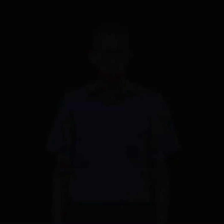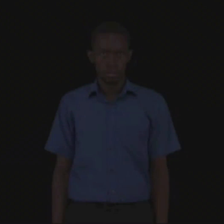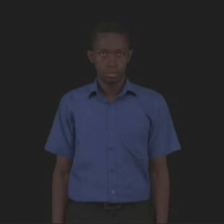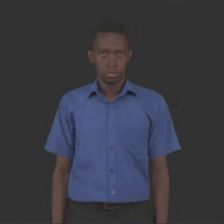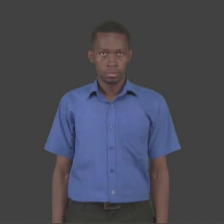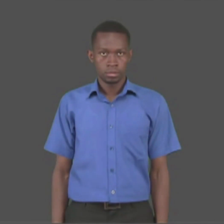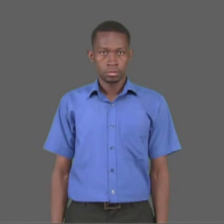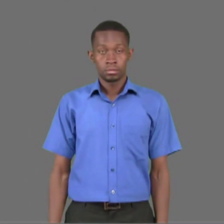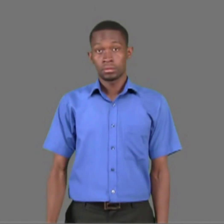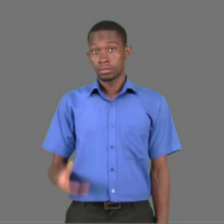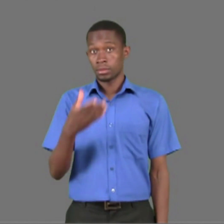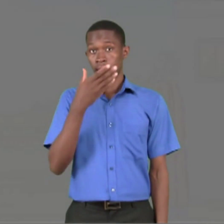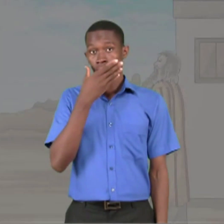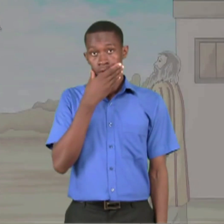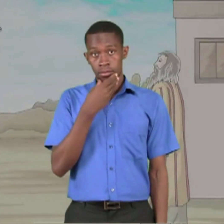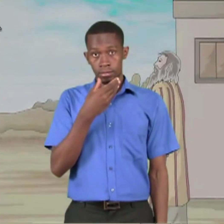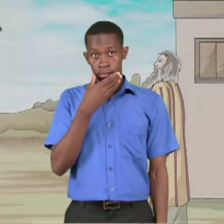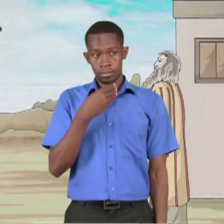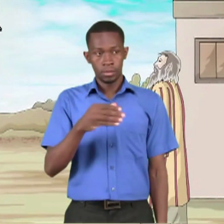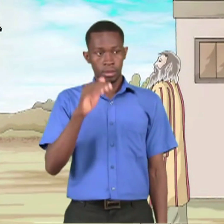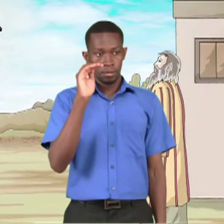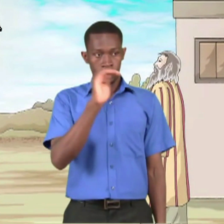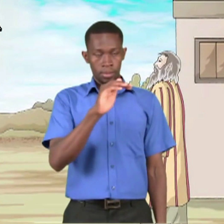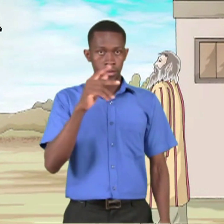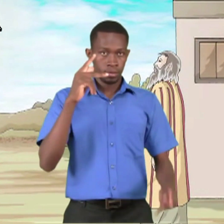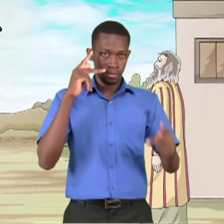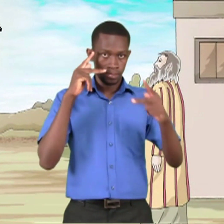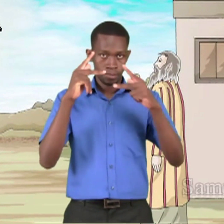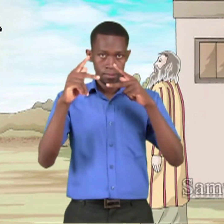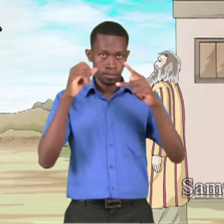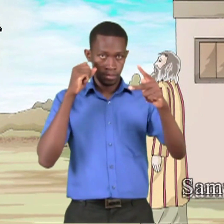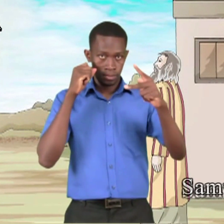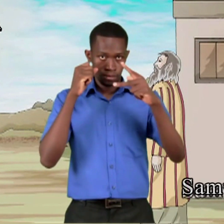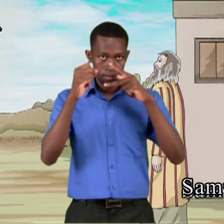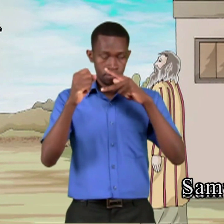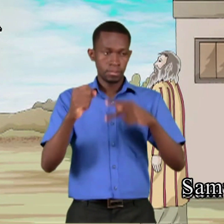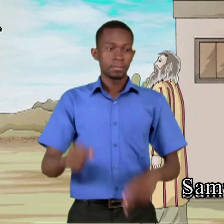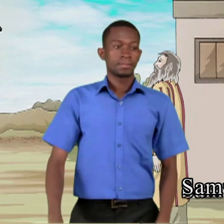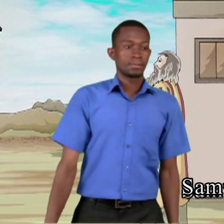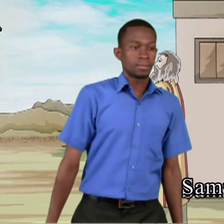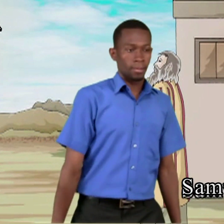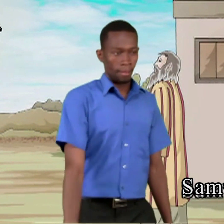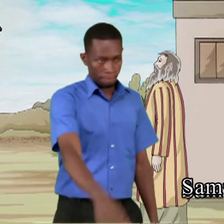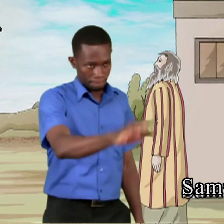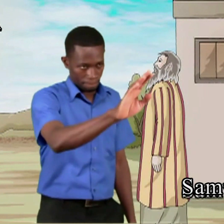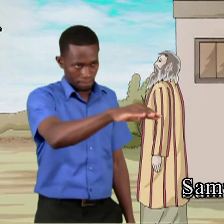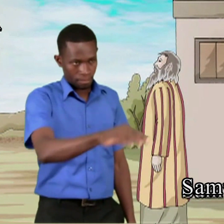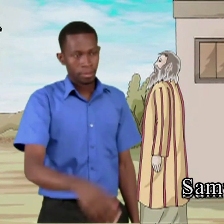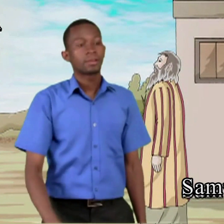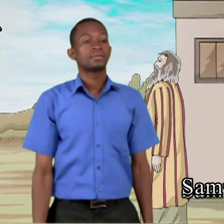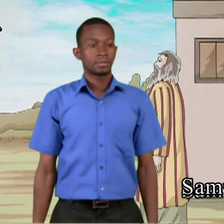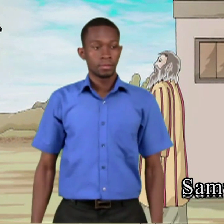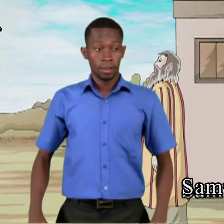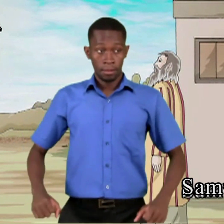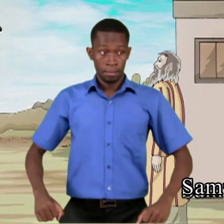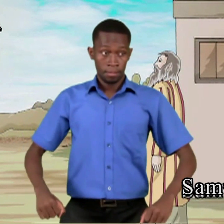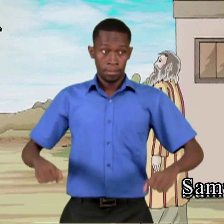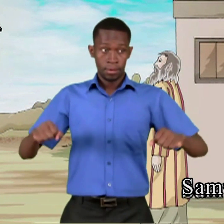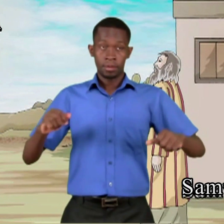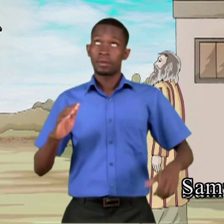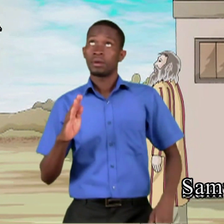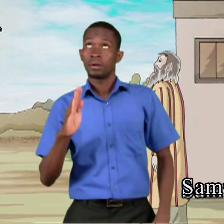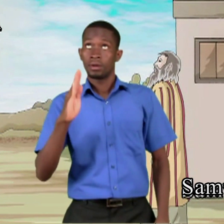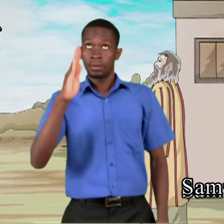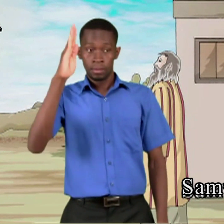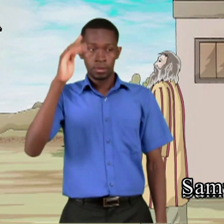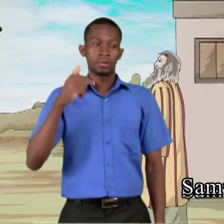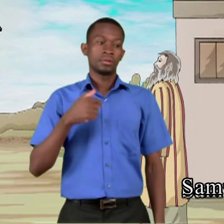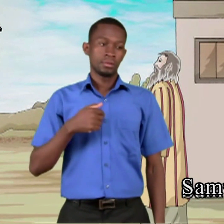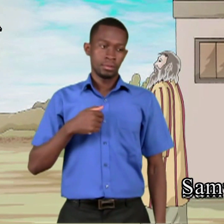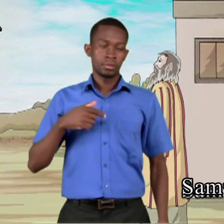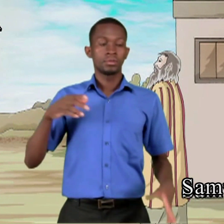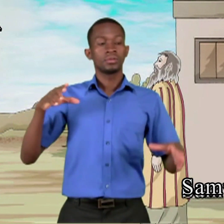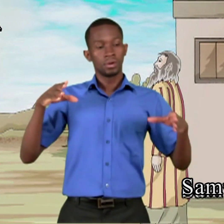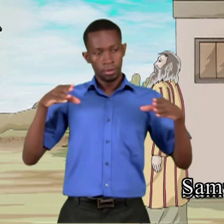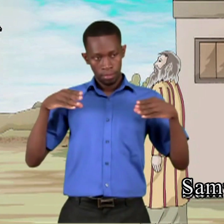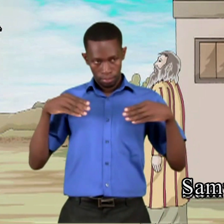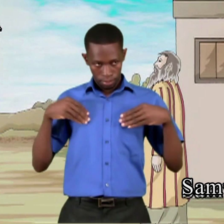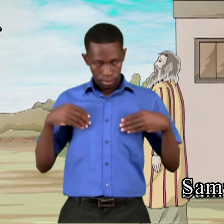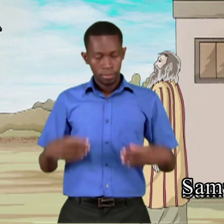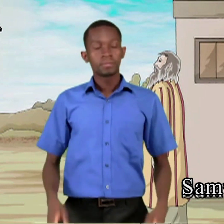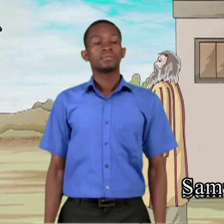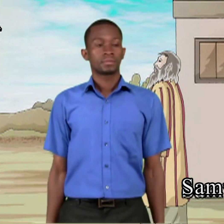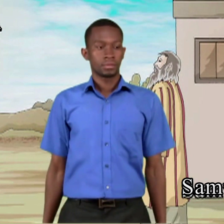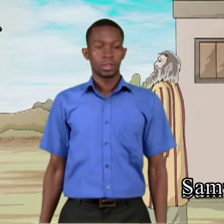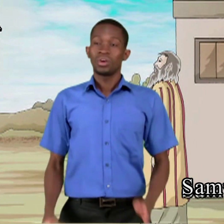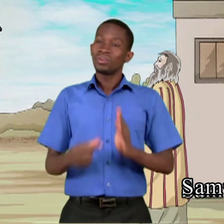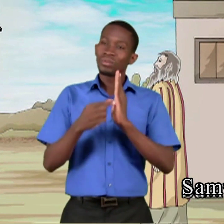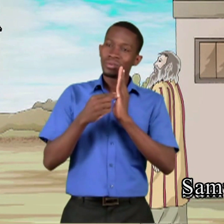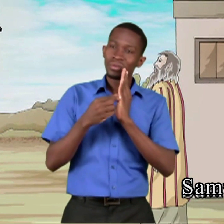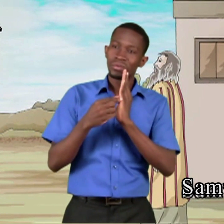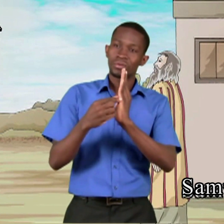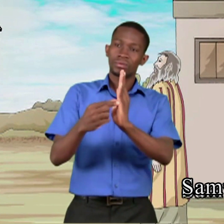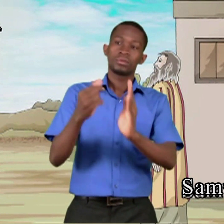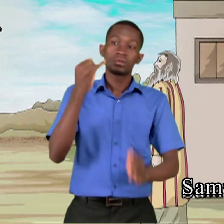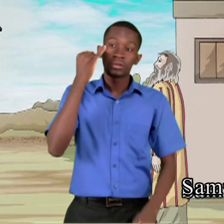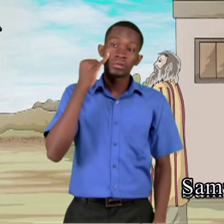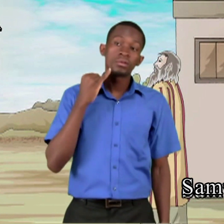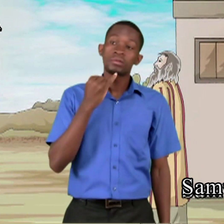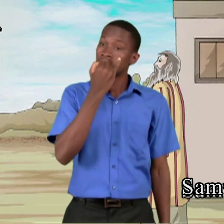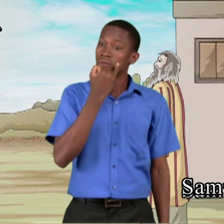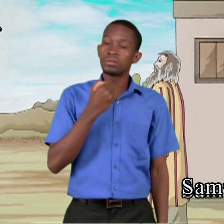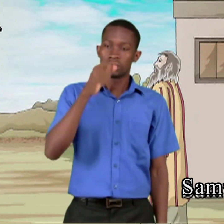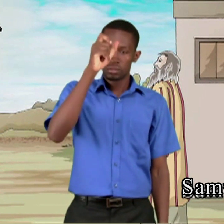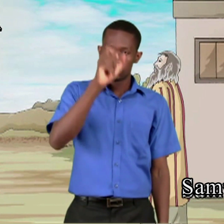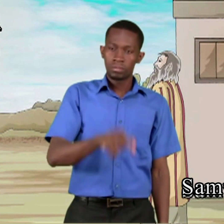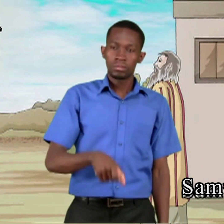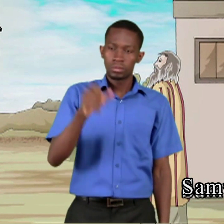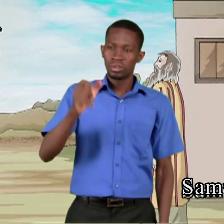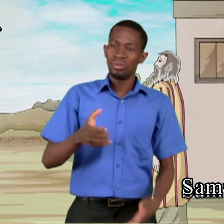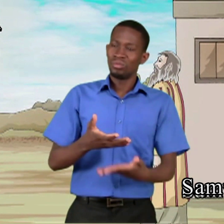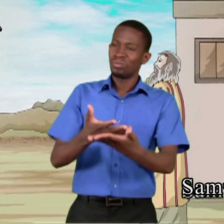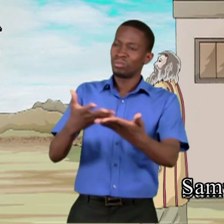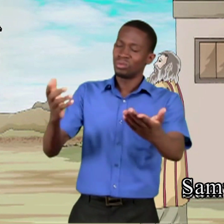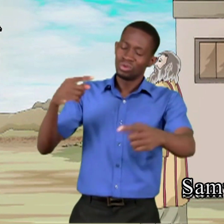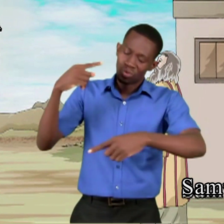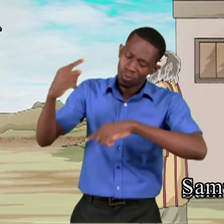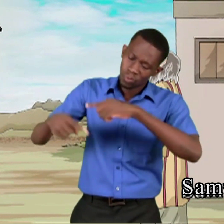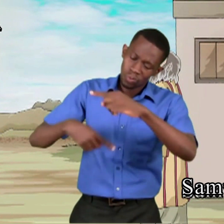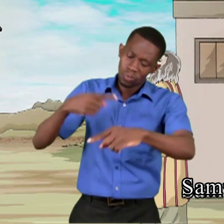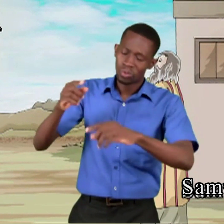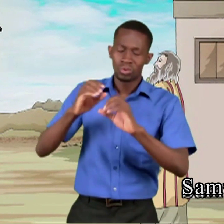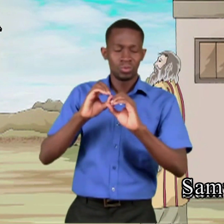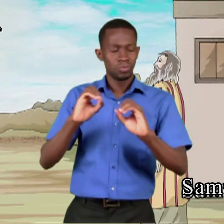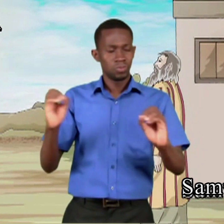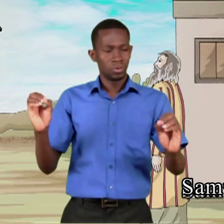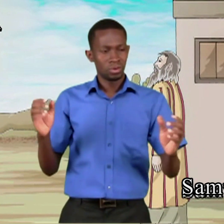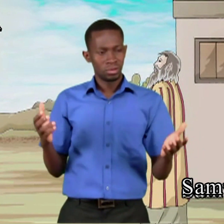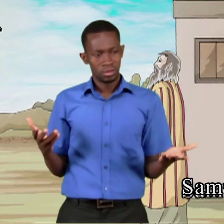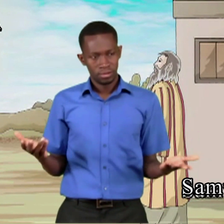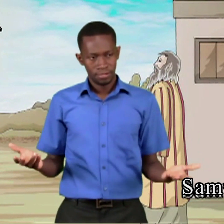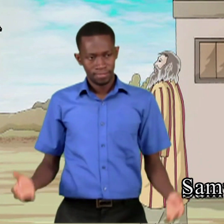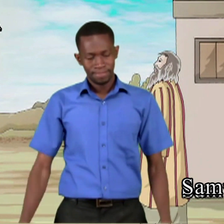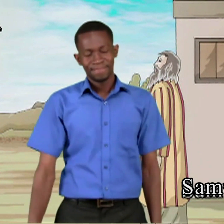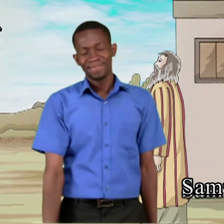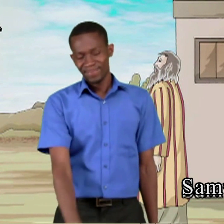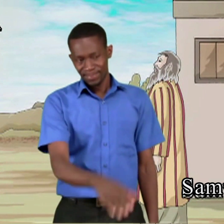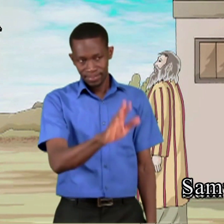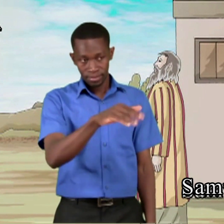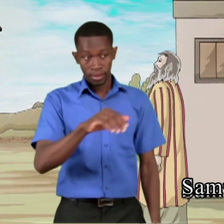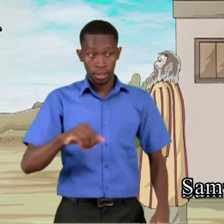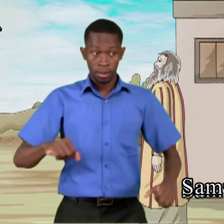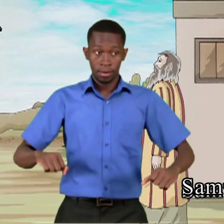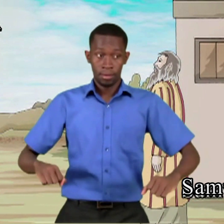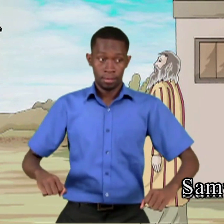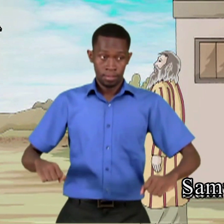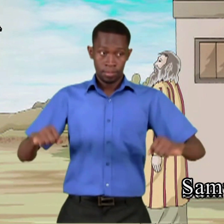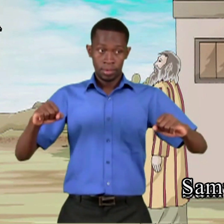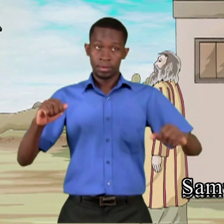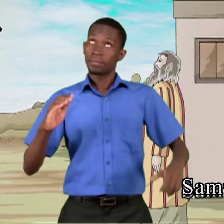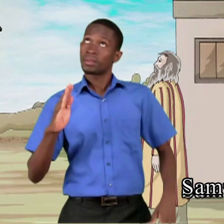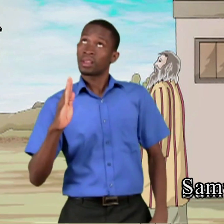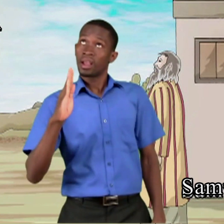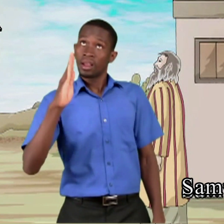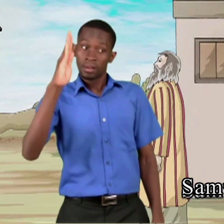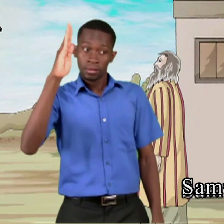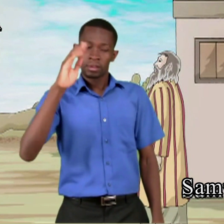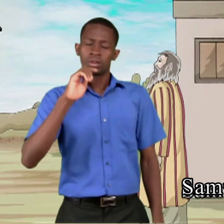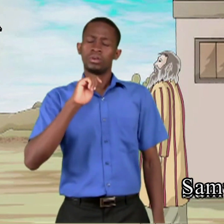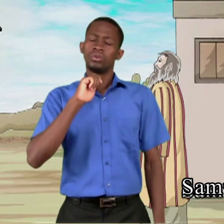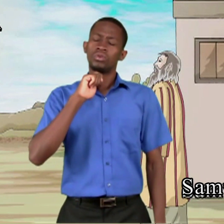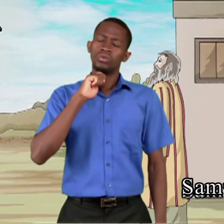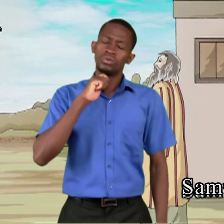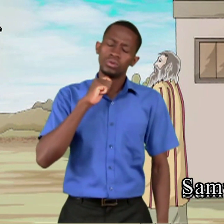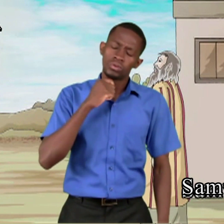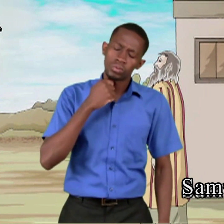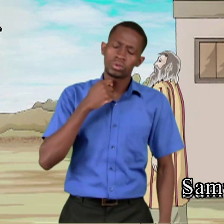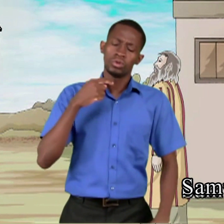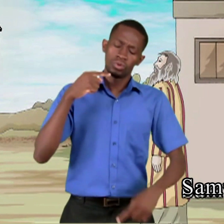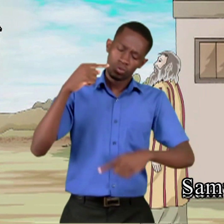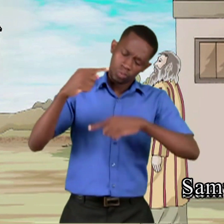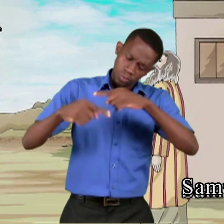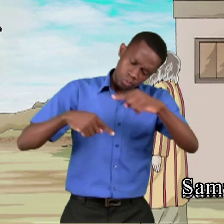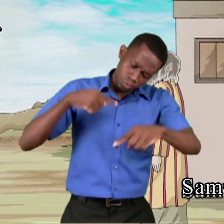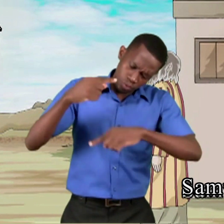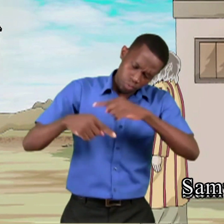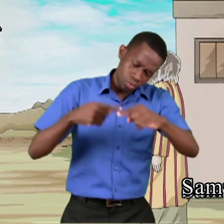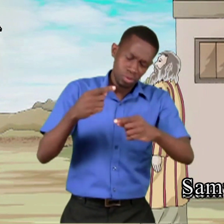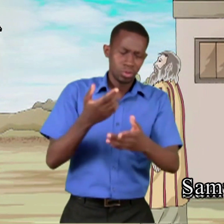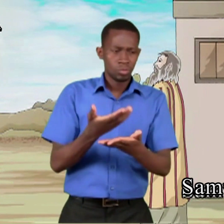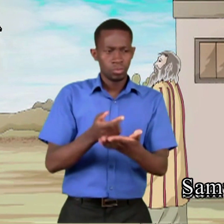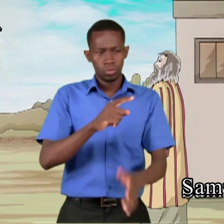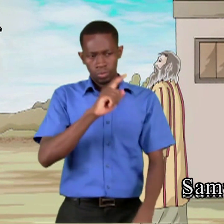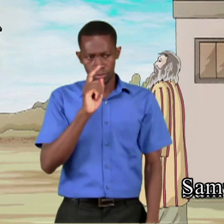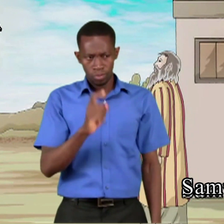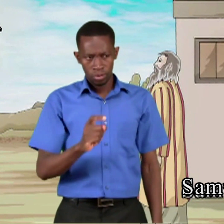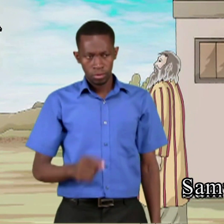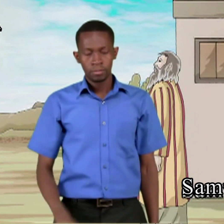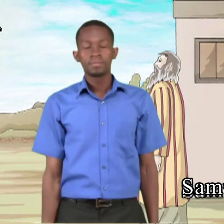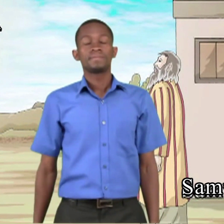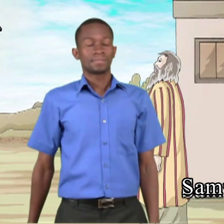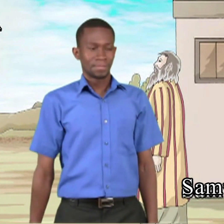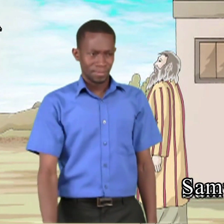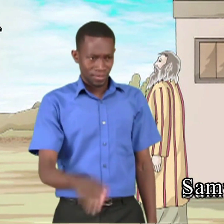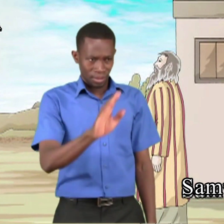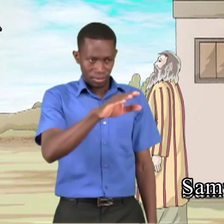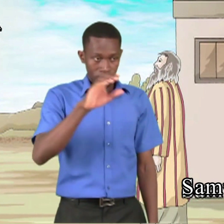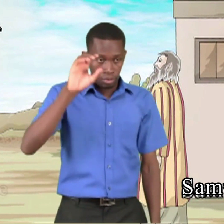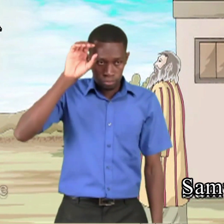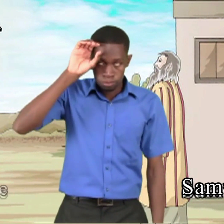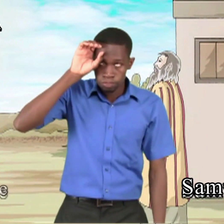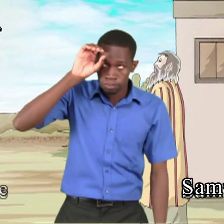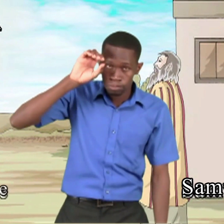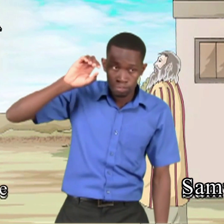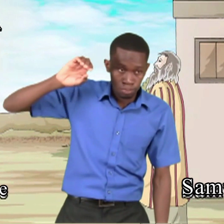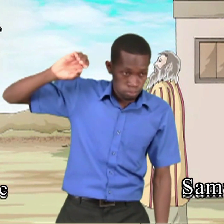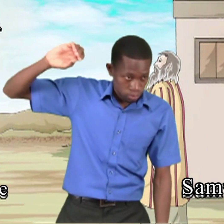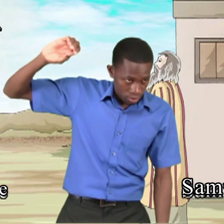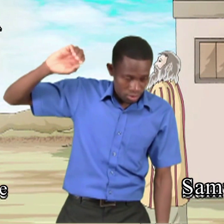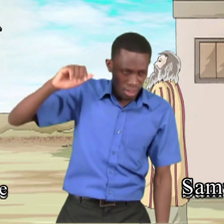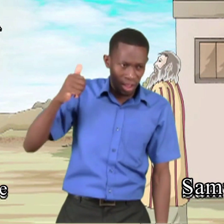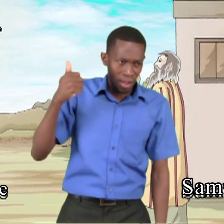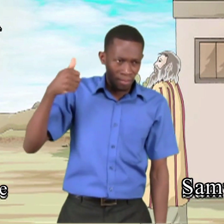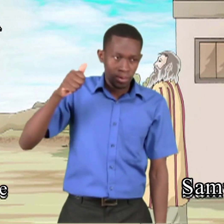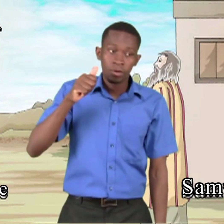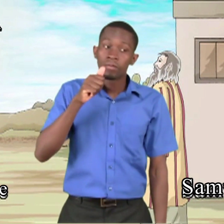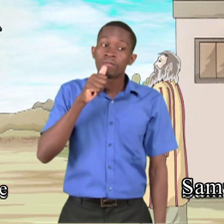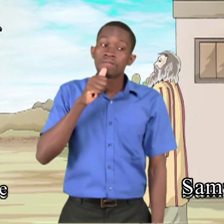Now the LORD said to Samuel, “How long are you going to mourn for Saul, since I have rejected him as king over Israel?